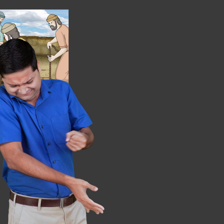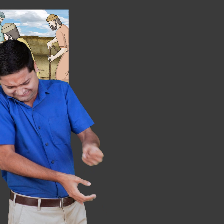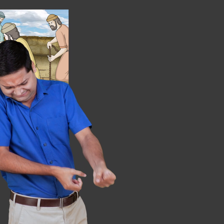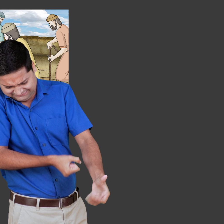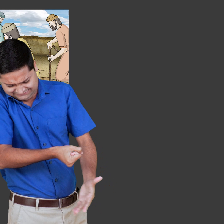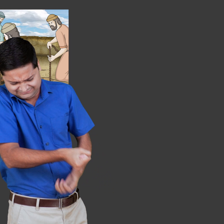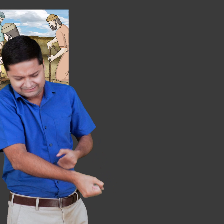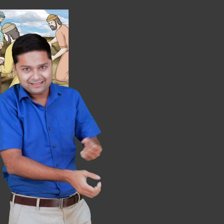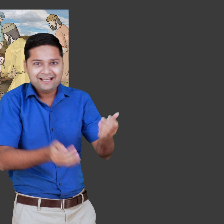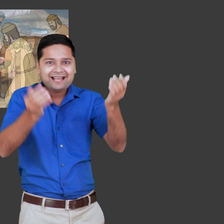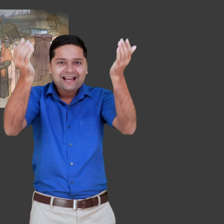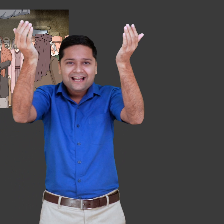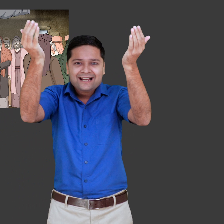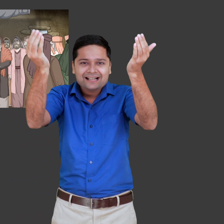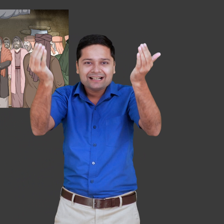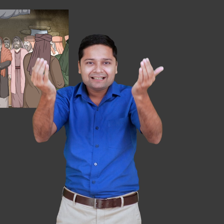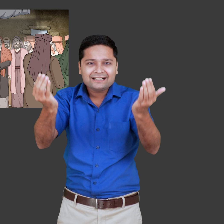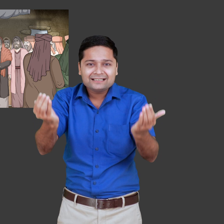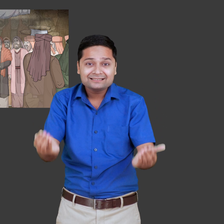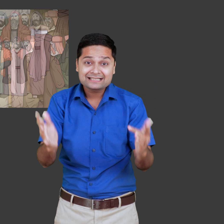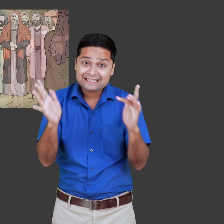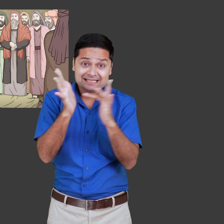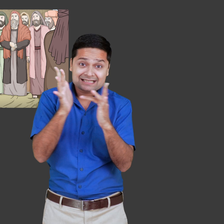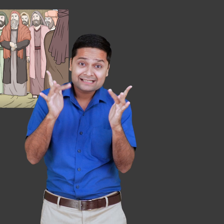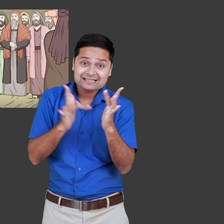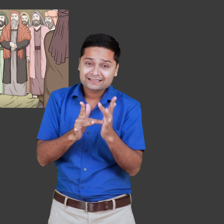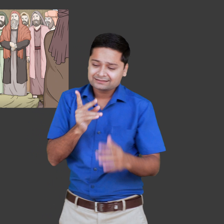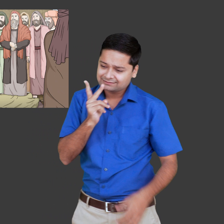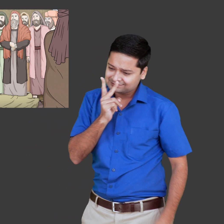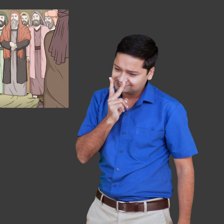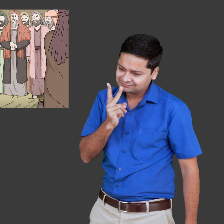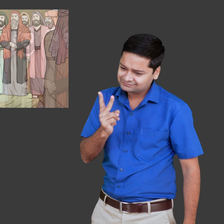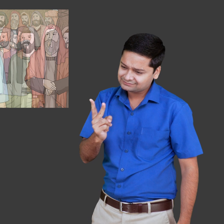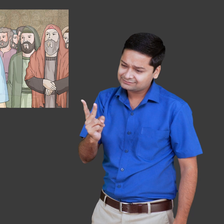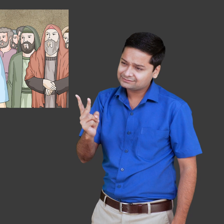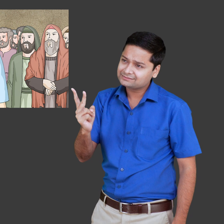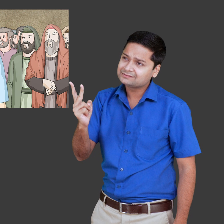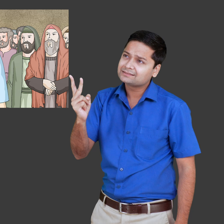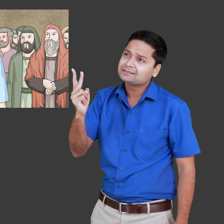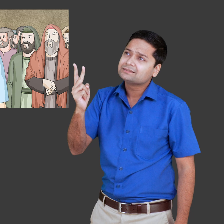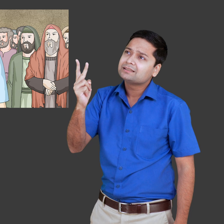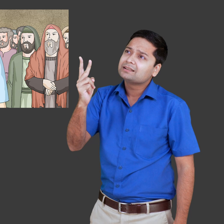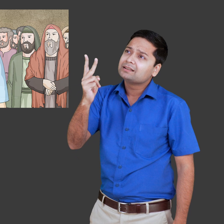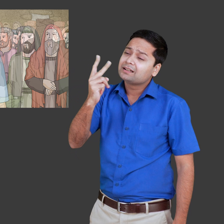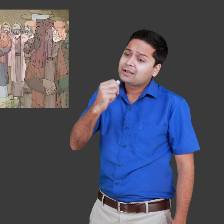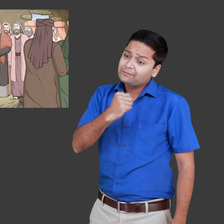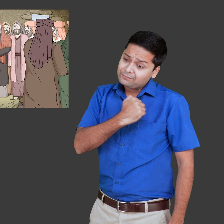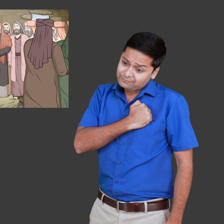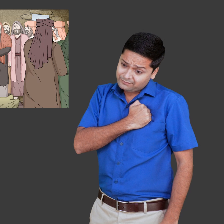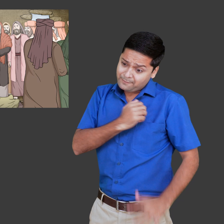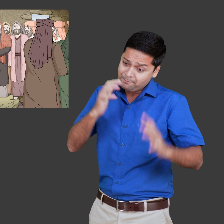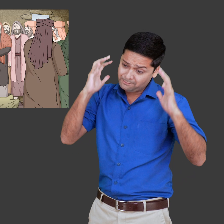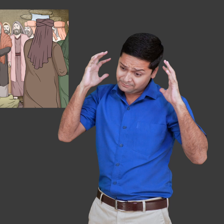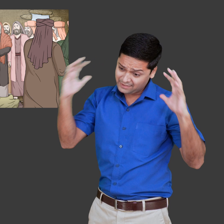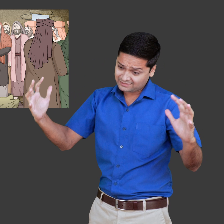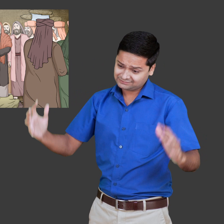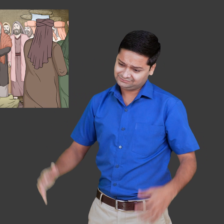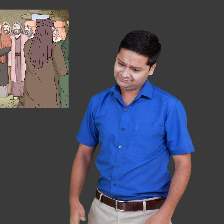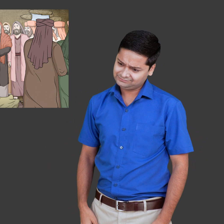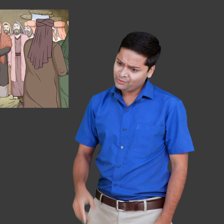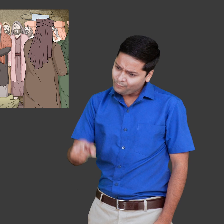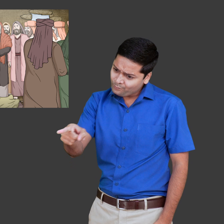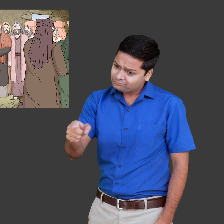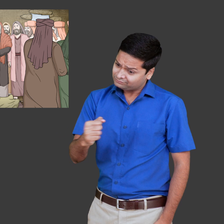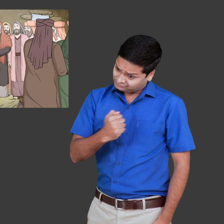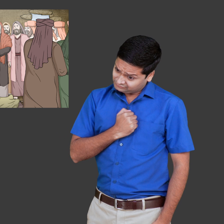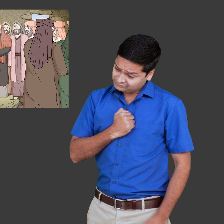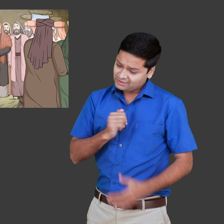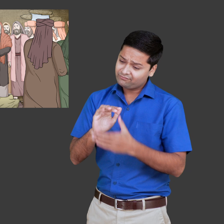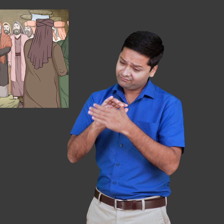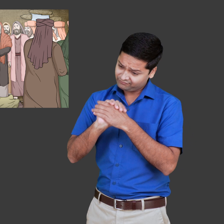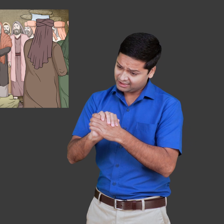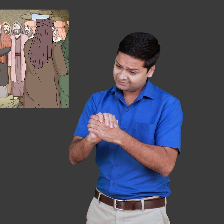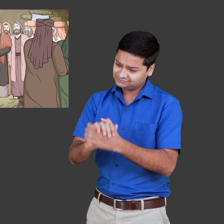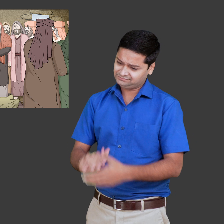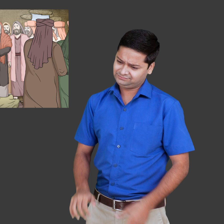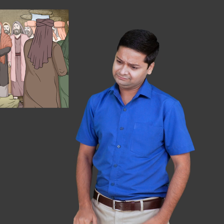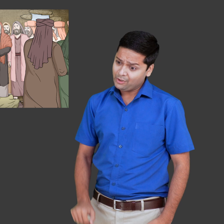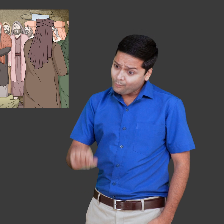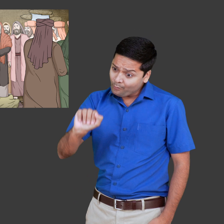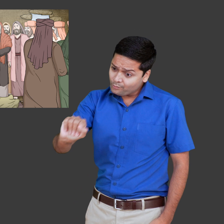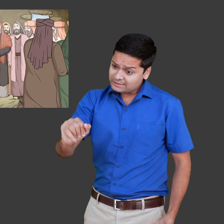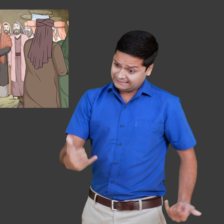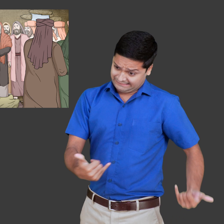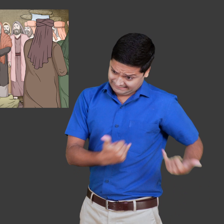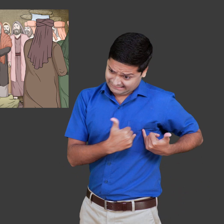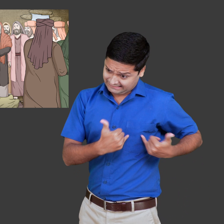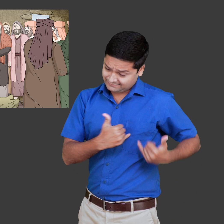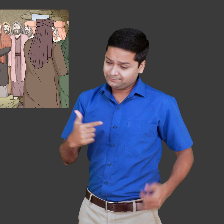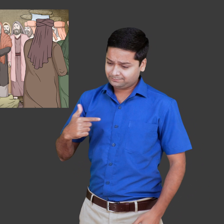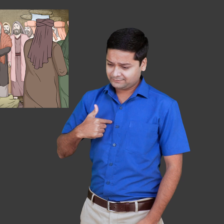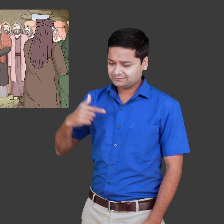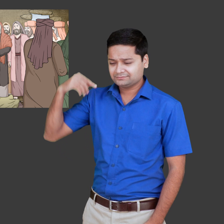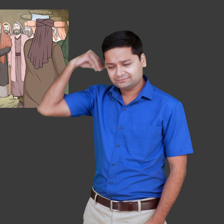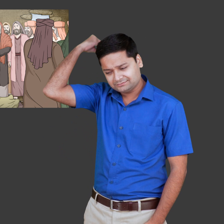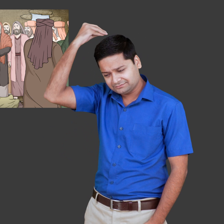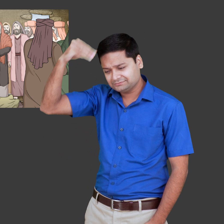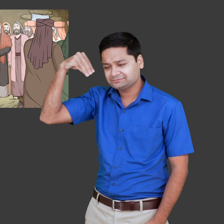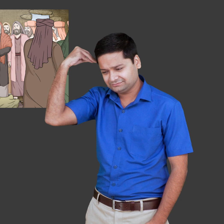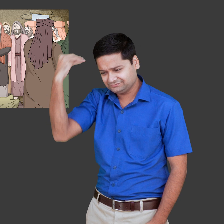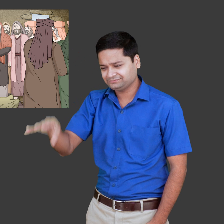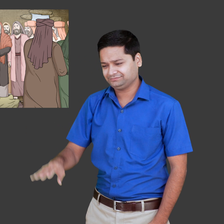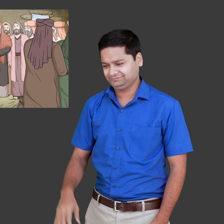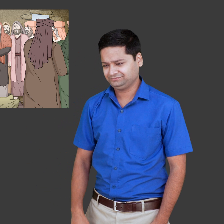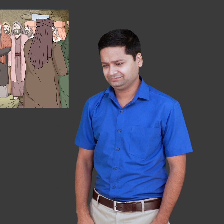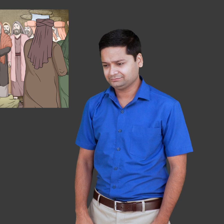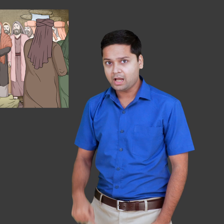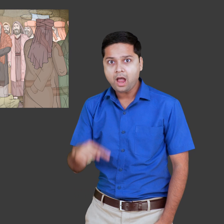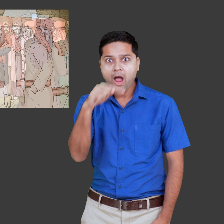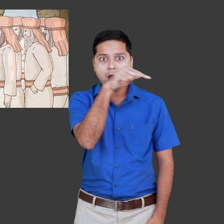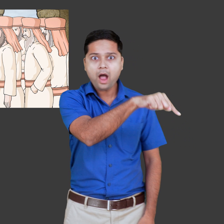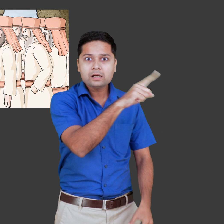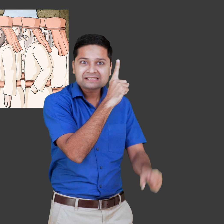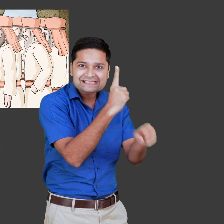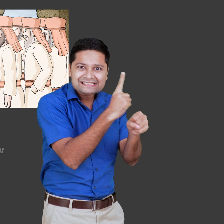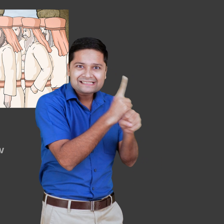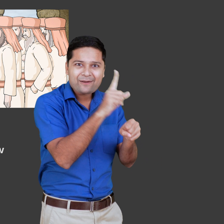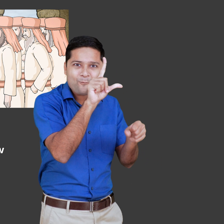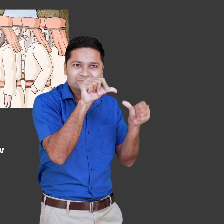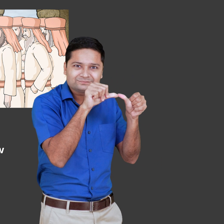When Jesus saw their faith, He said to the paralytic, “Son, your sins are forgiven.”